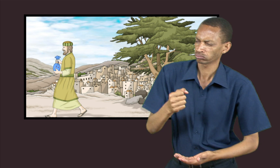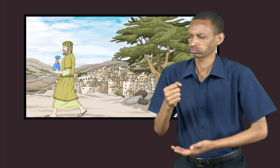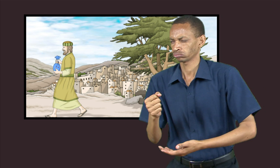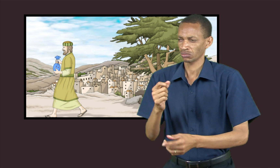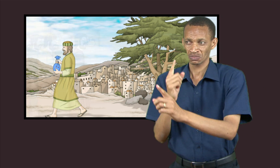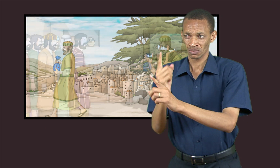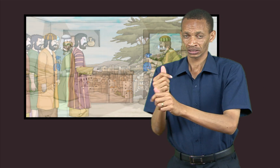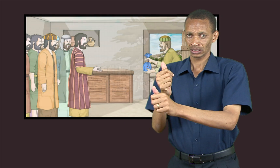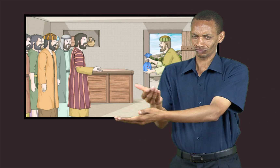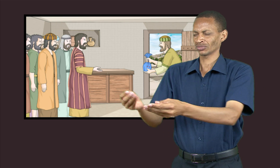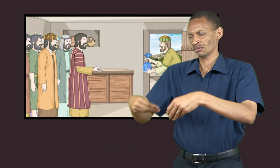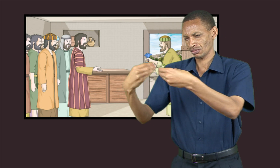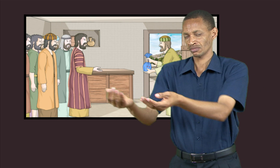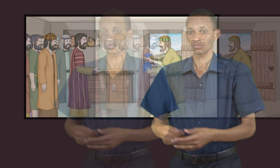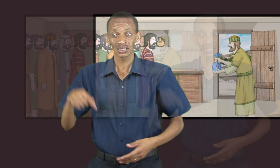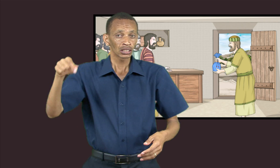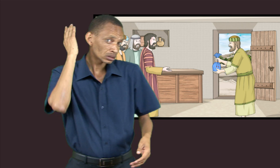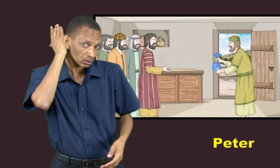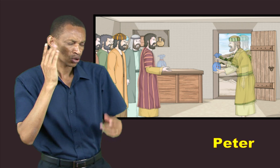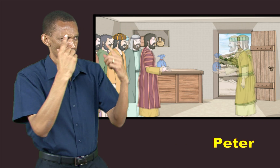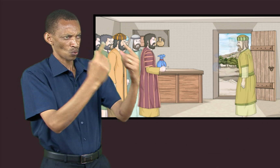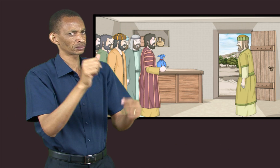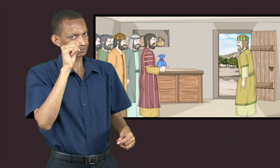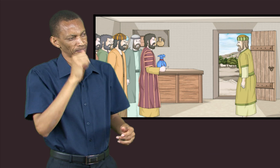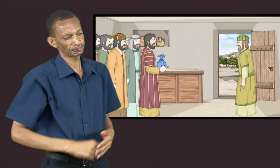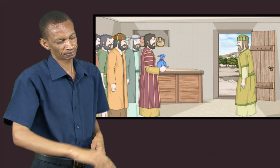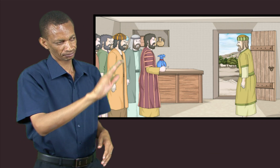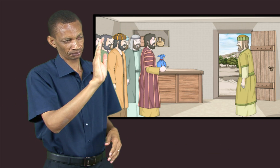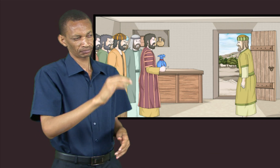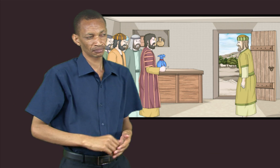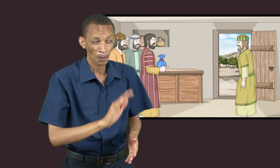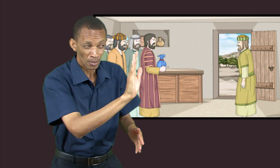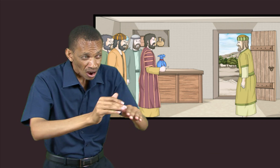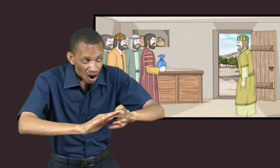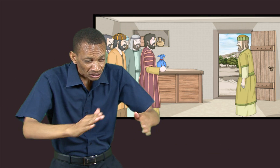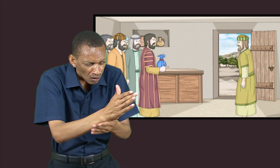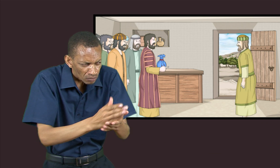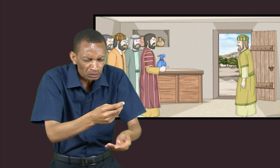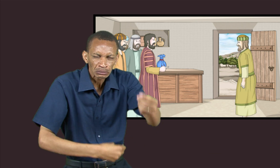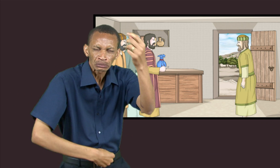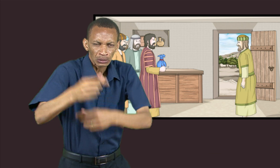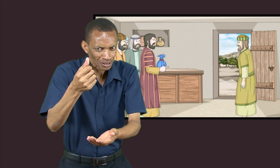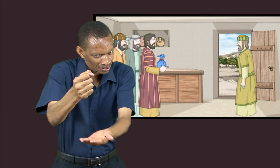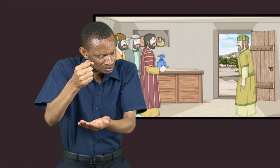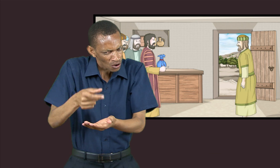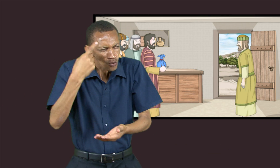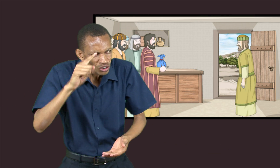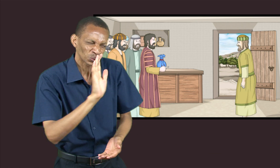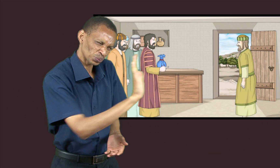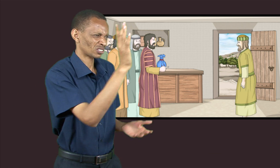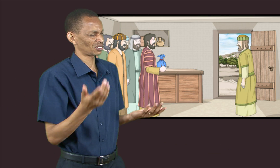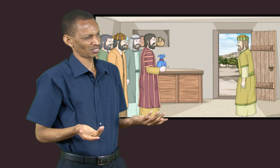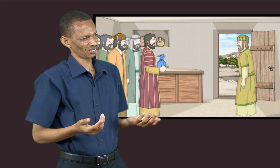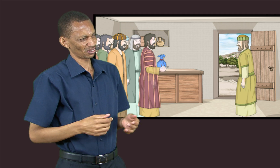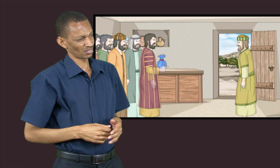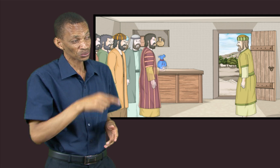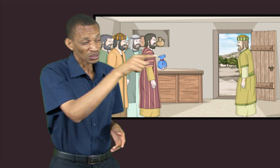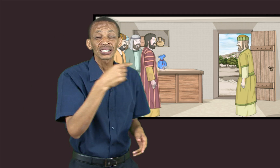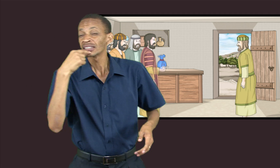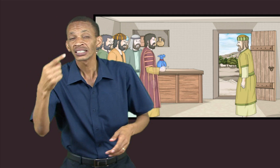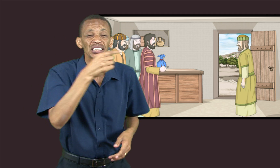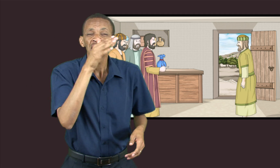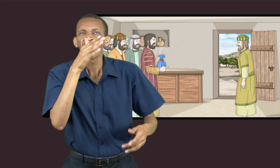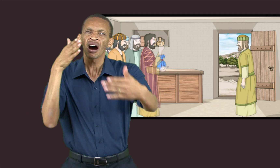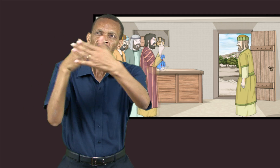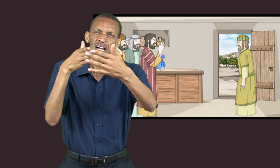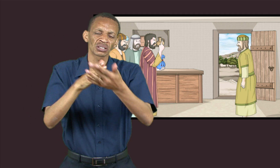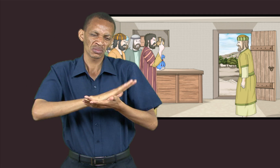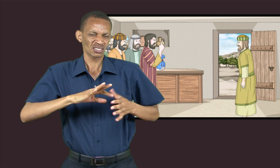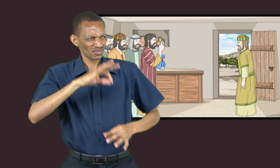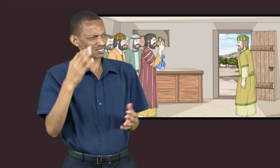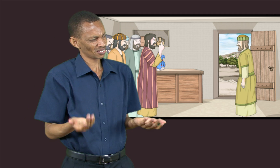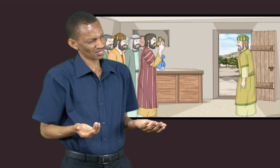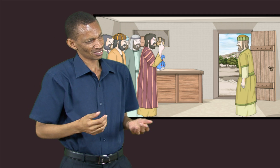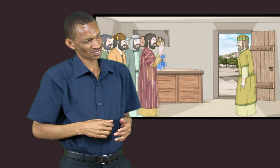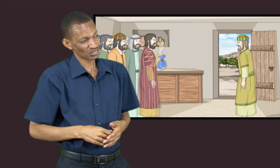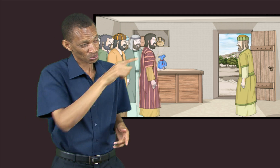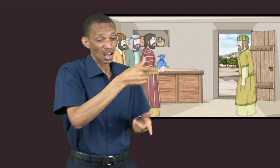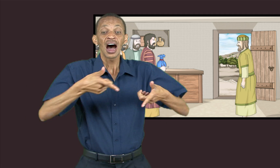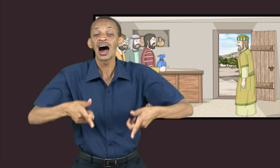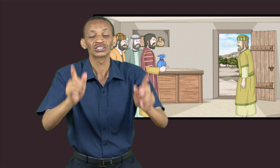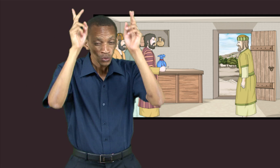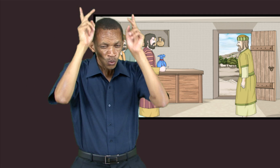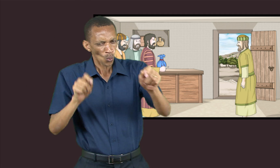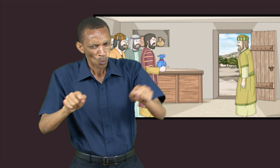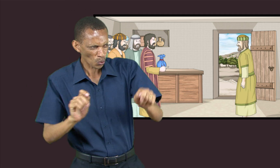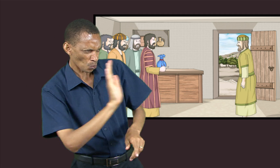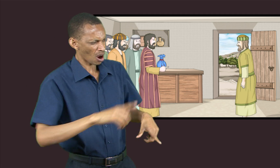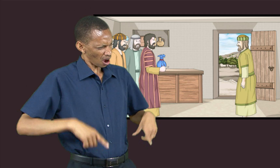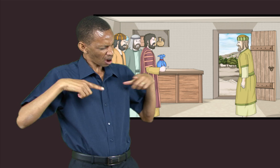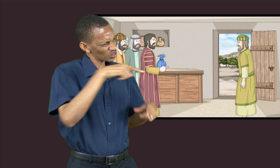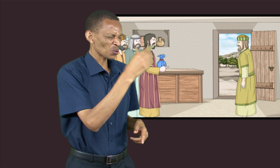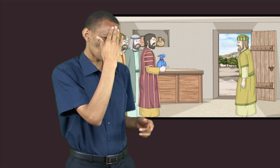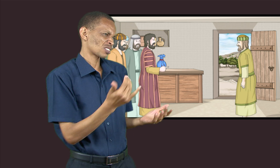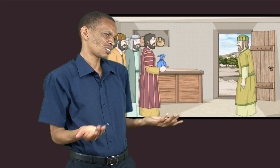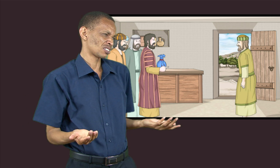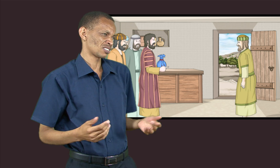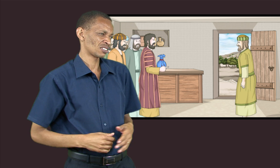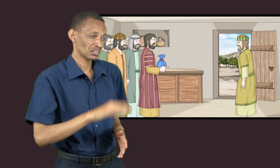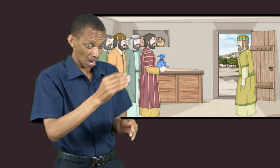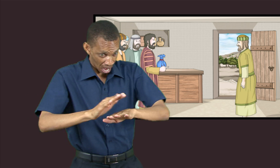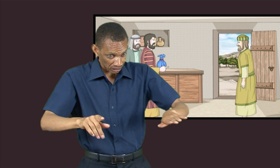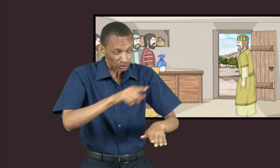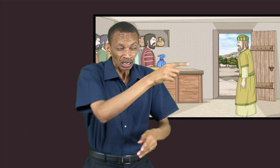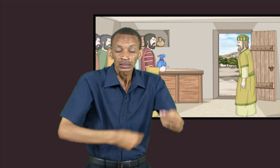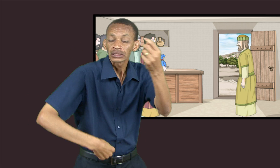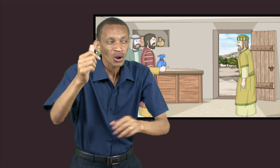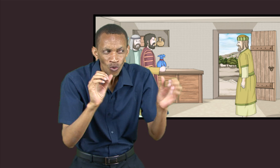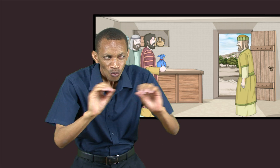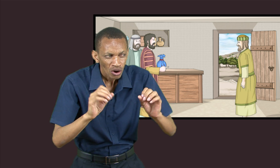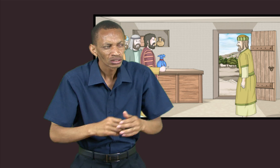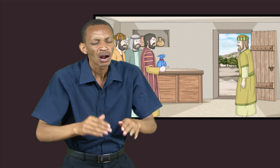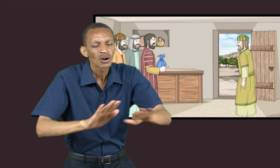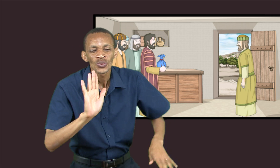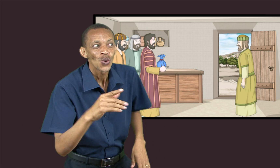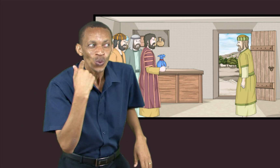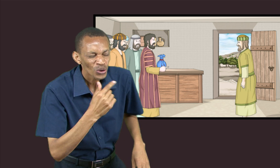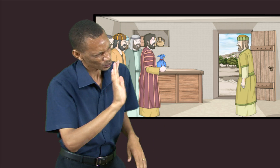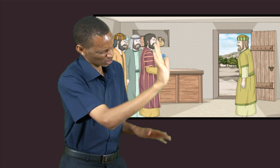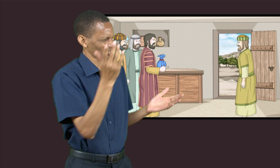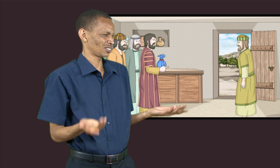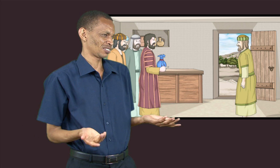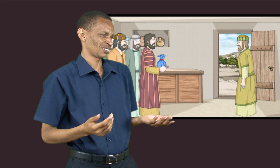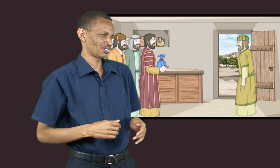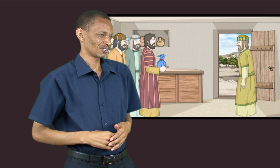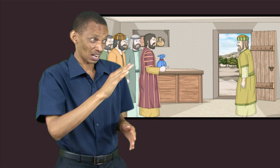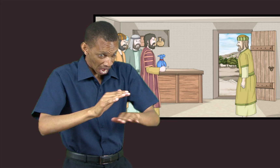Then Peter said, “Ananias, how is it that Satan has filled your heart to lie to the Holy Spirit and withhold some of the proceeds from the land?